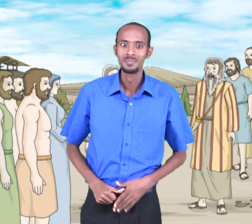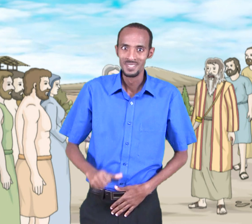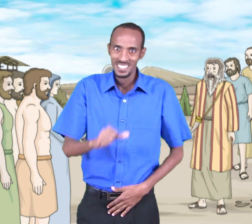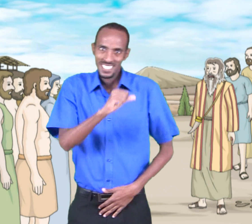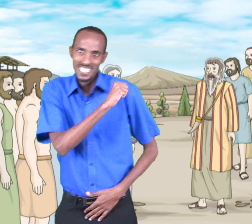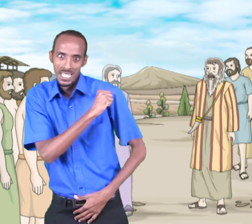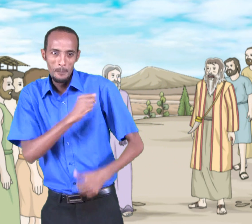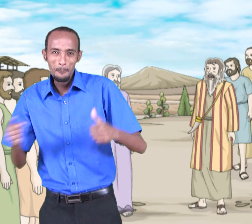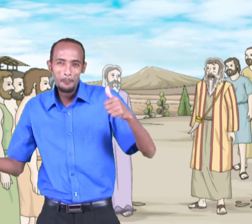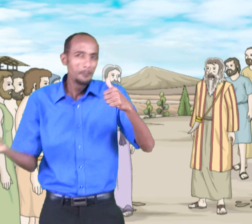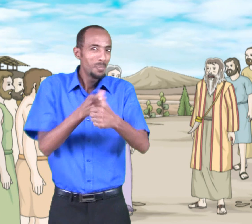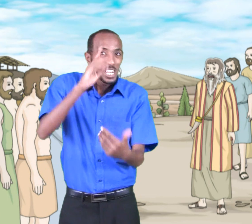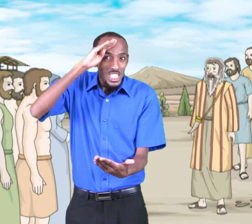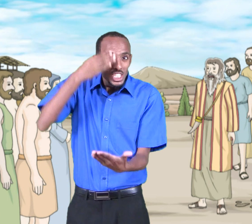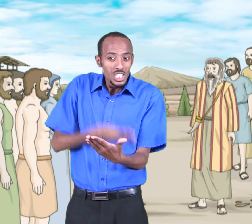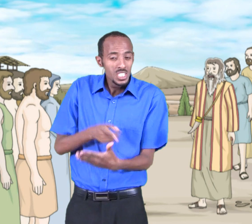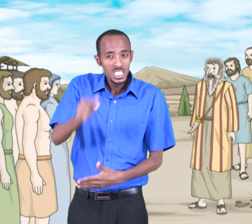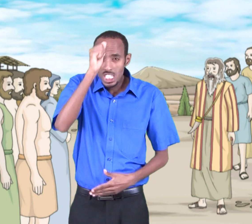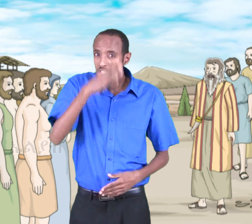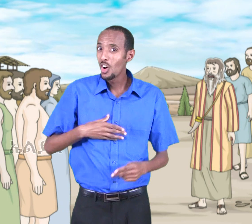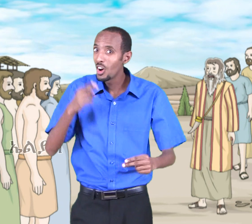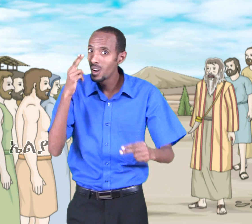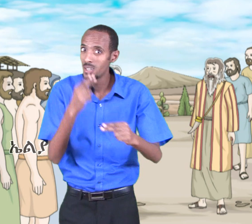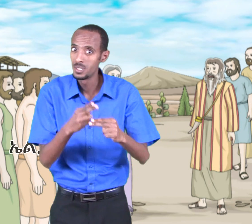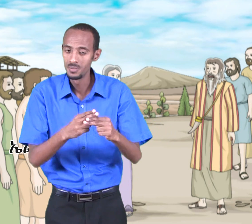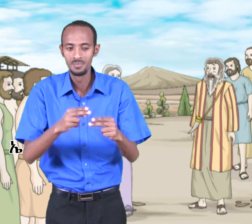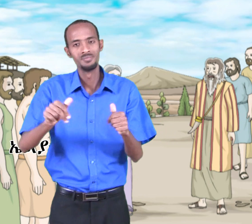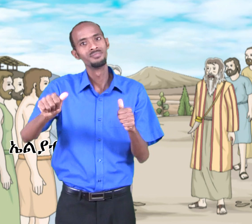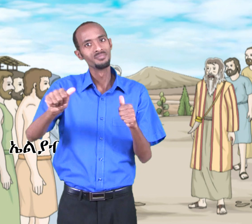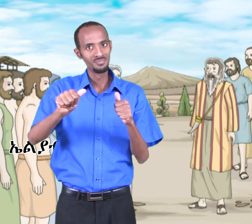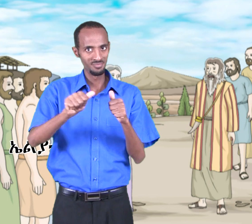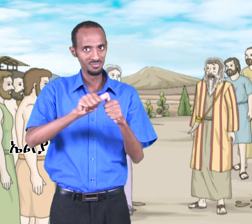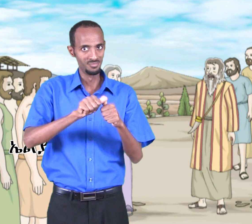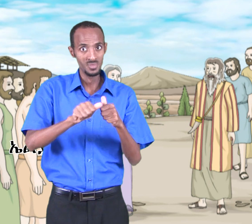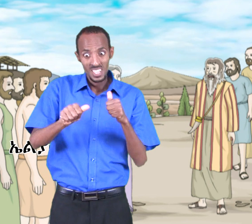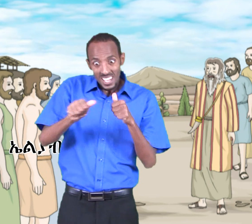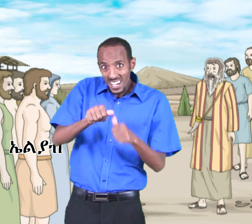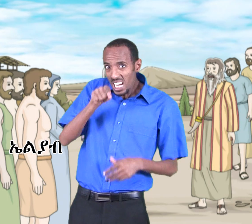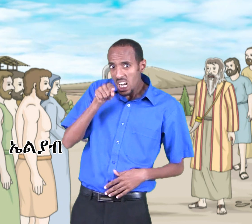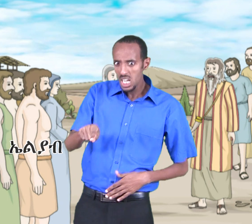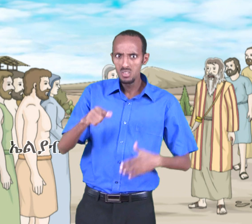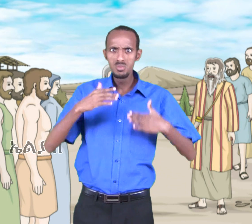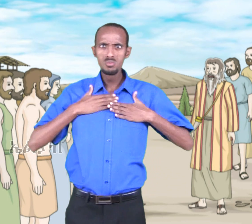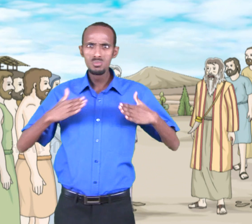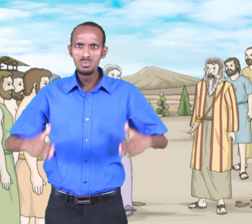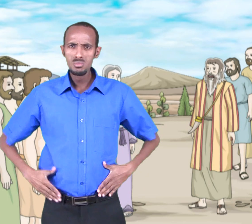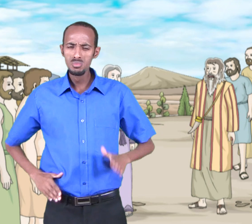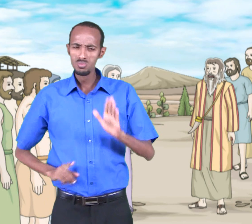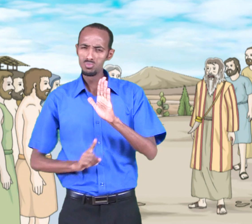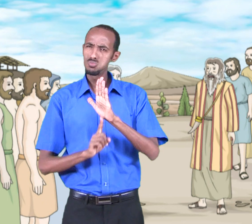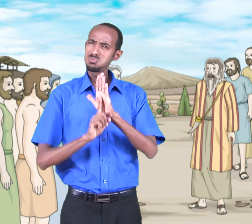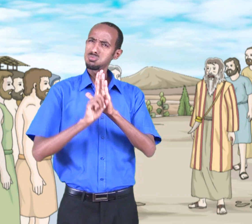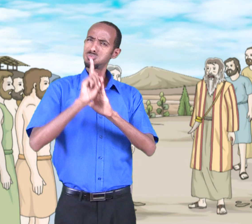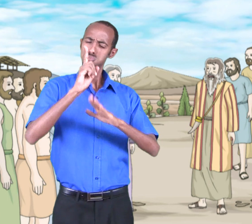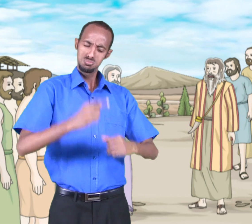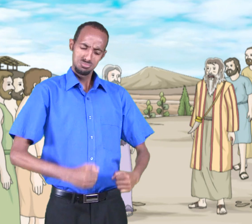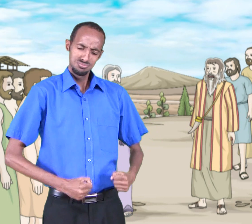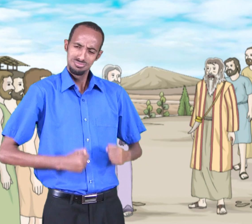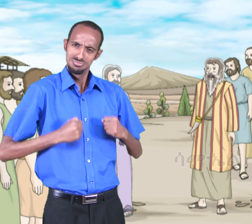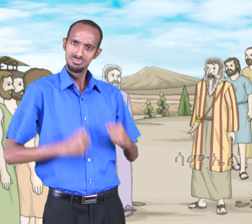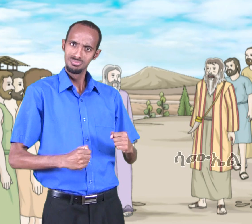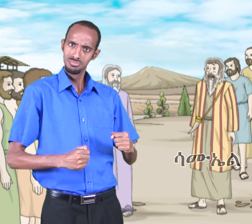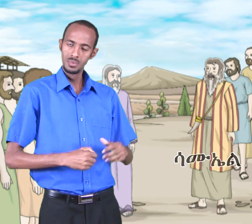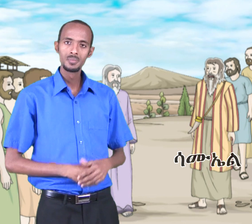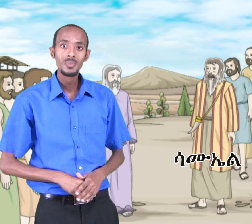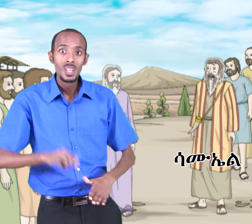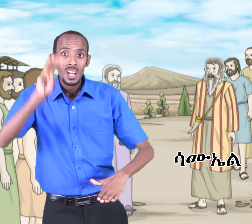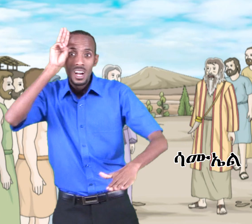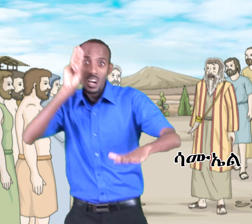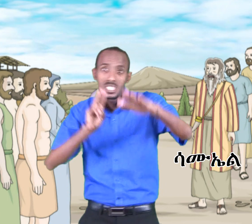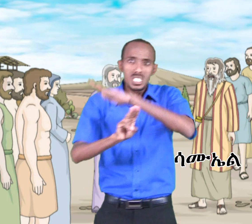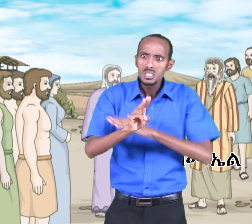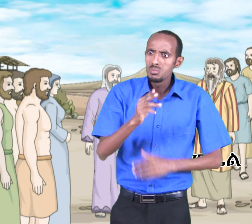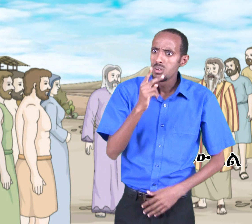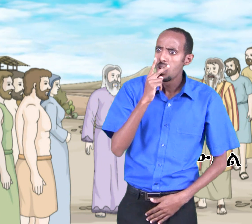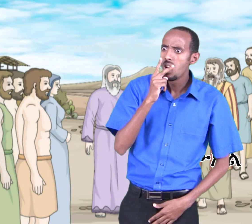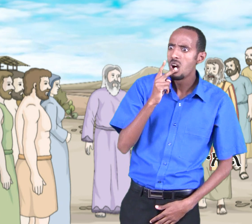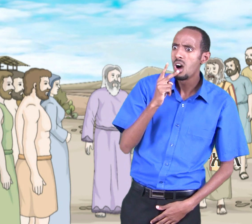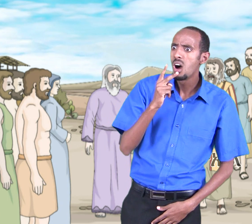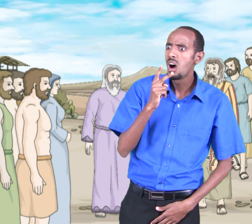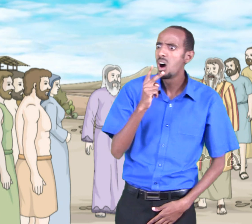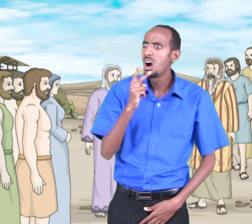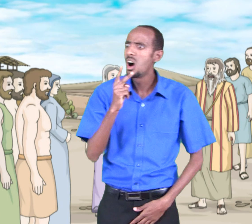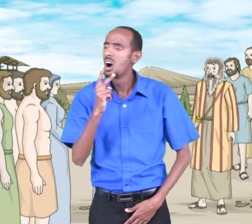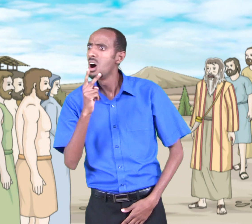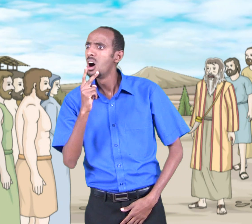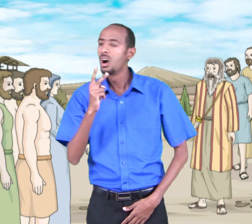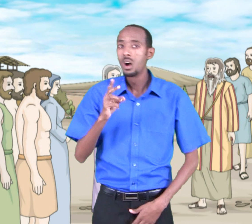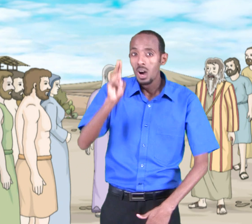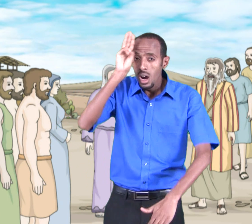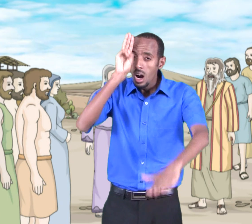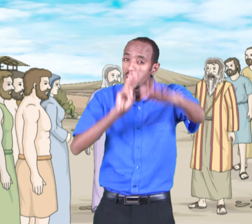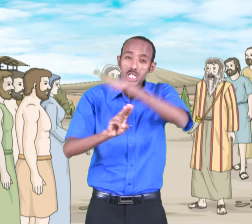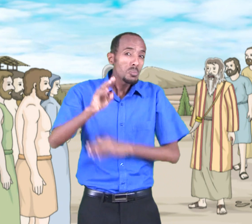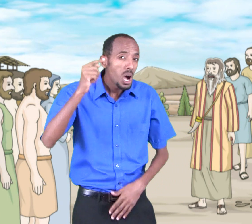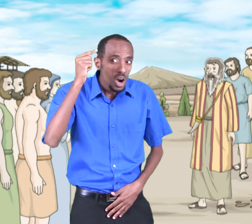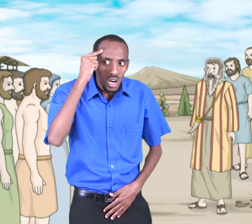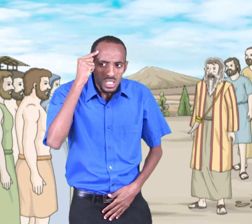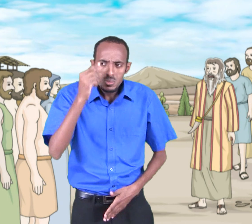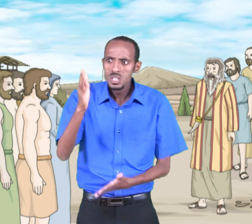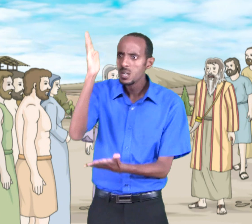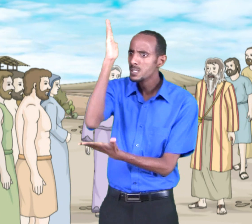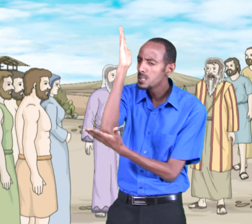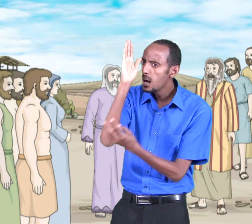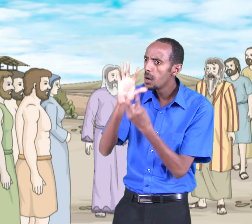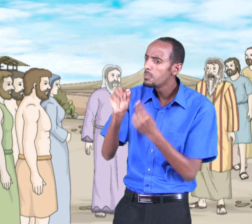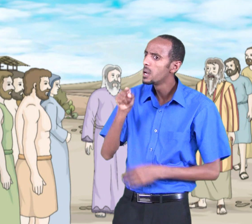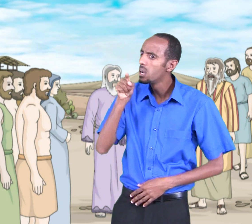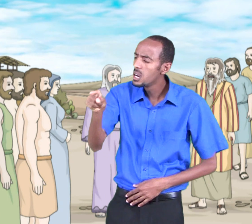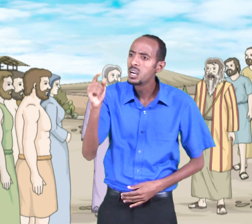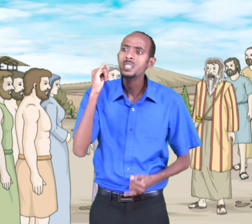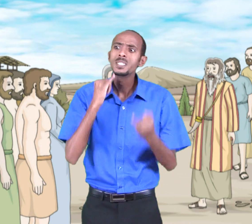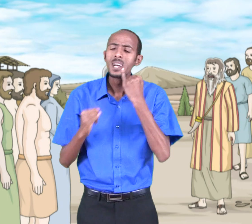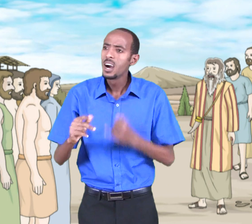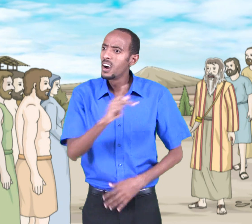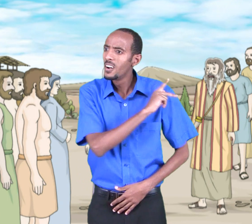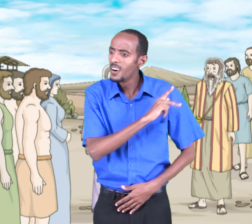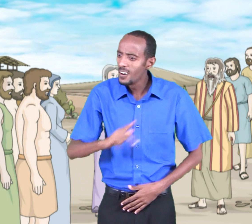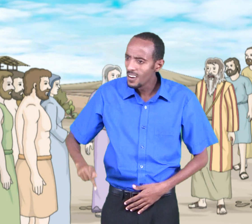When they arrived, Samuel saw Eliab and said, “Surely here before the LORD is His anointed.”